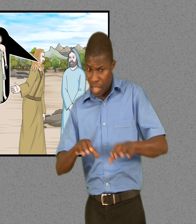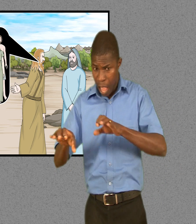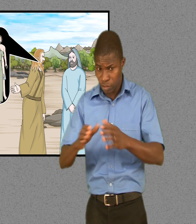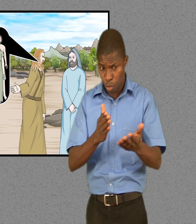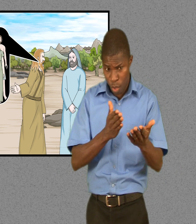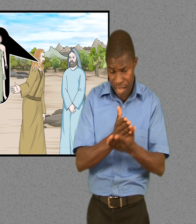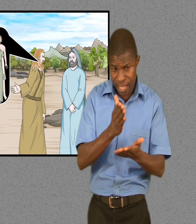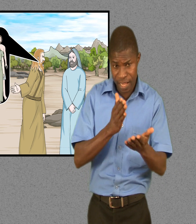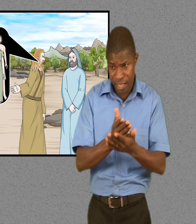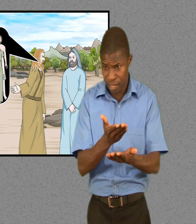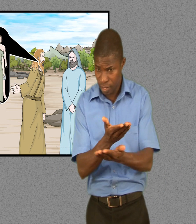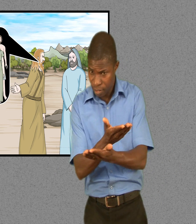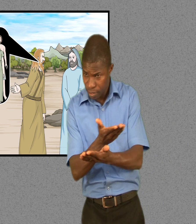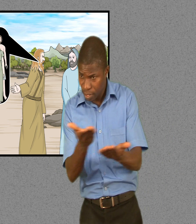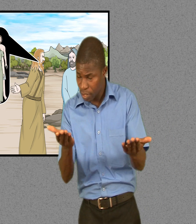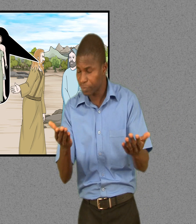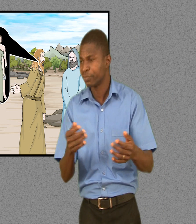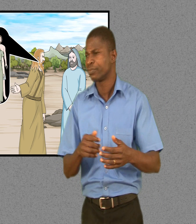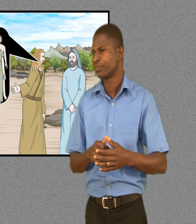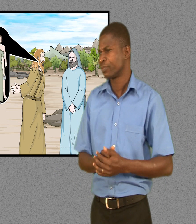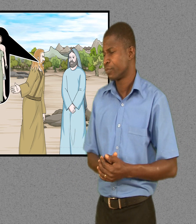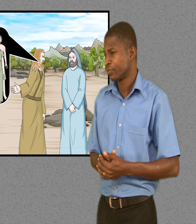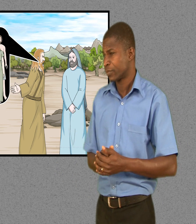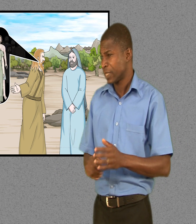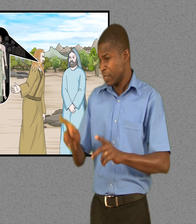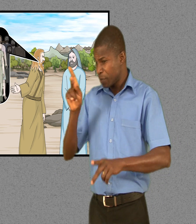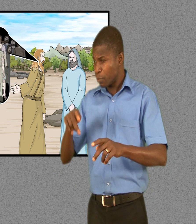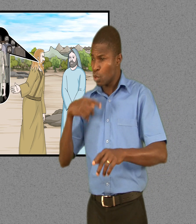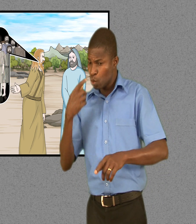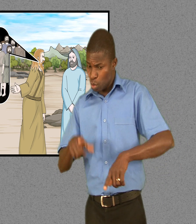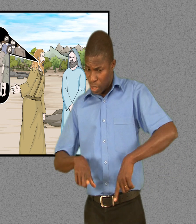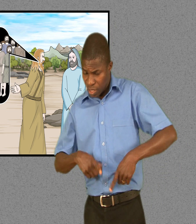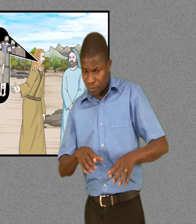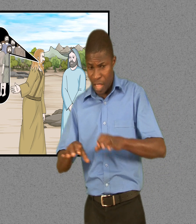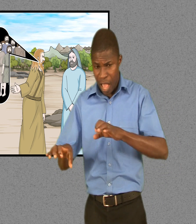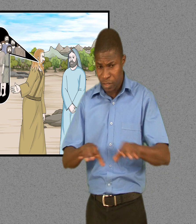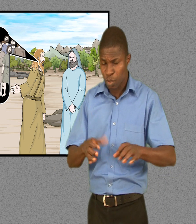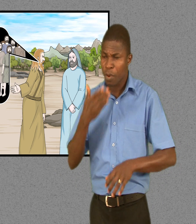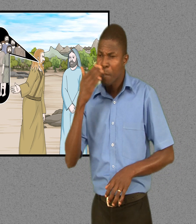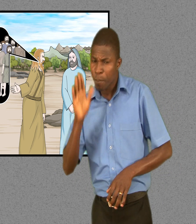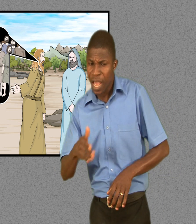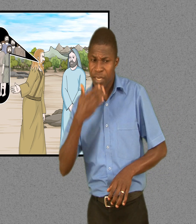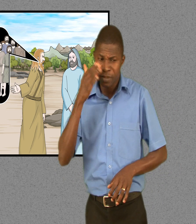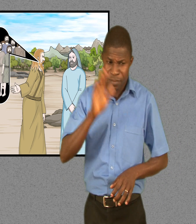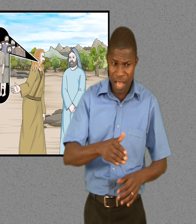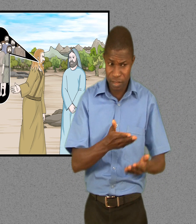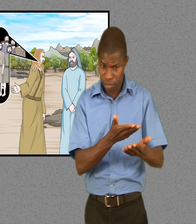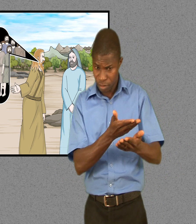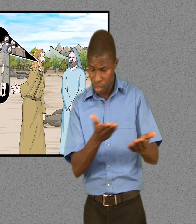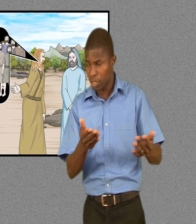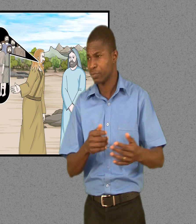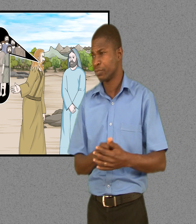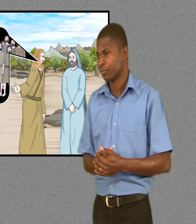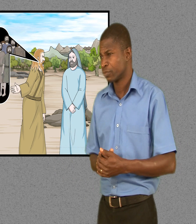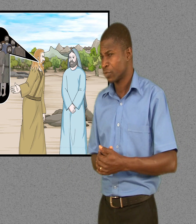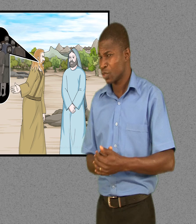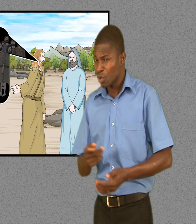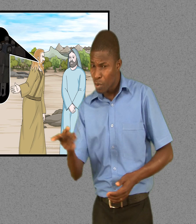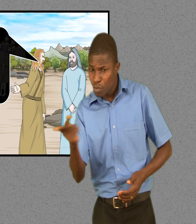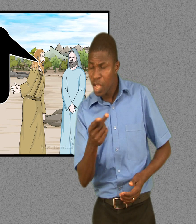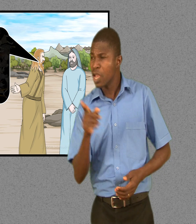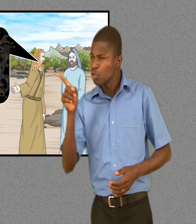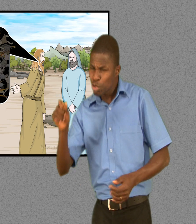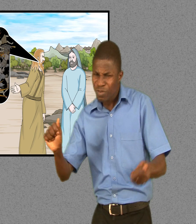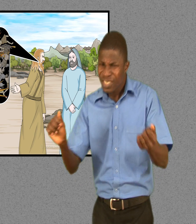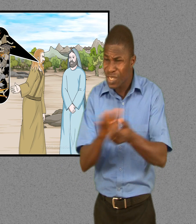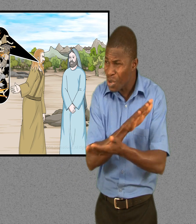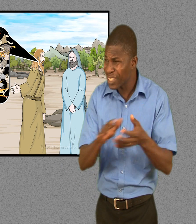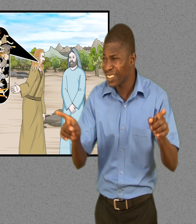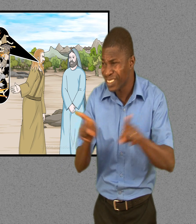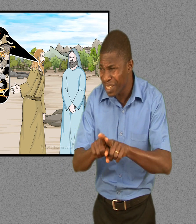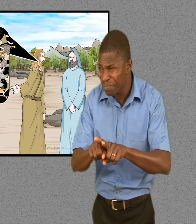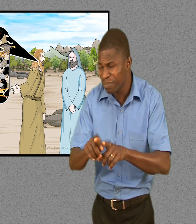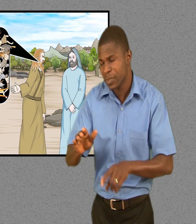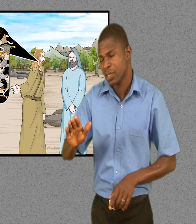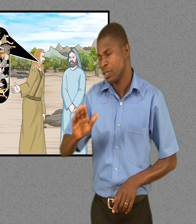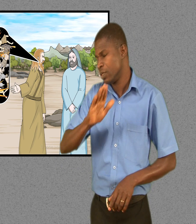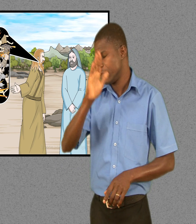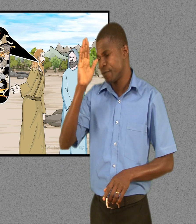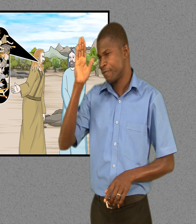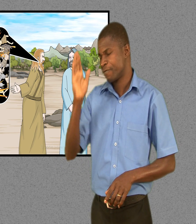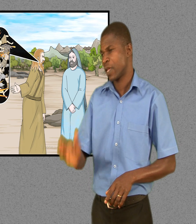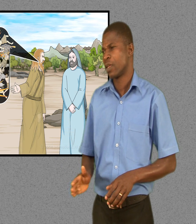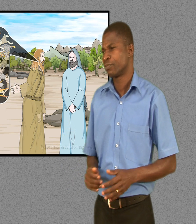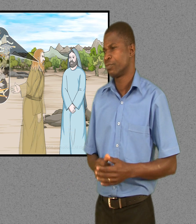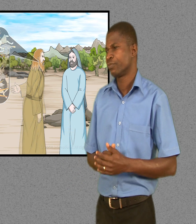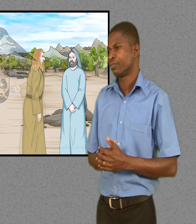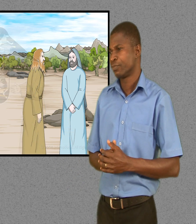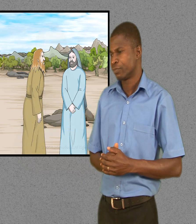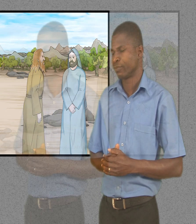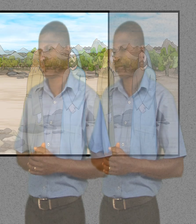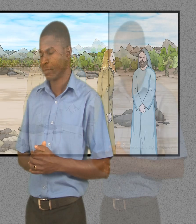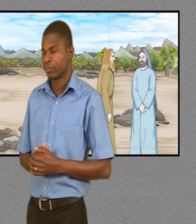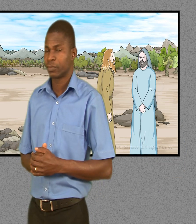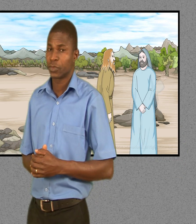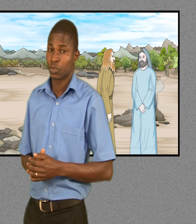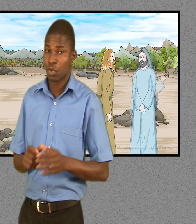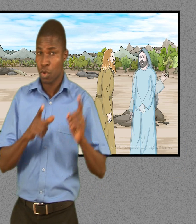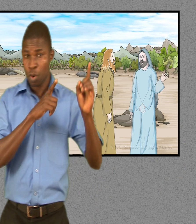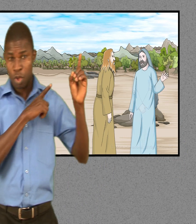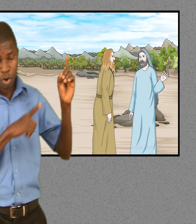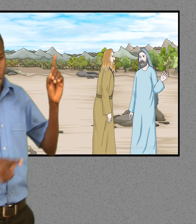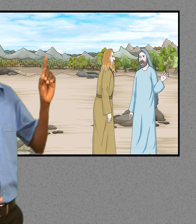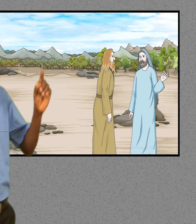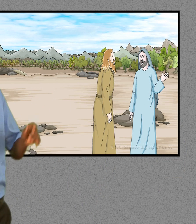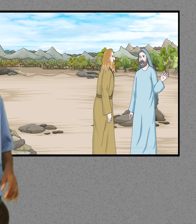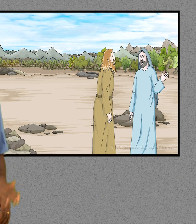Far be it from You! Will not the Judge of all the earth do what is right?”